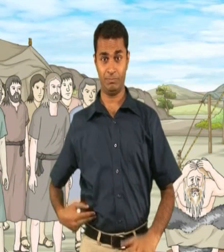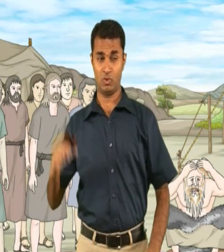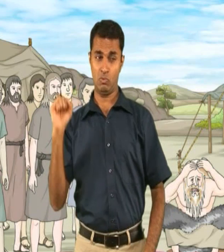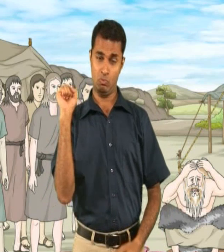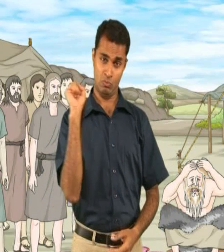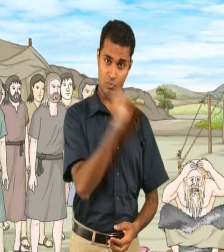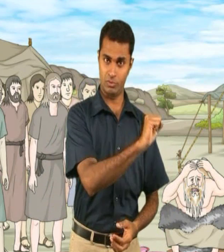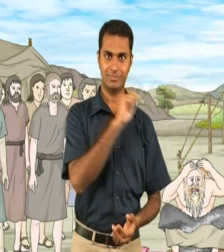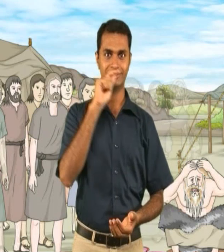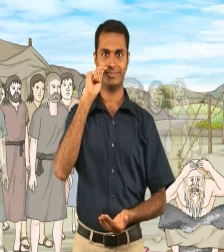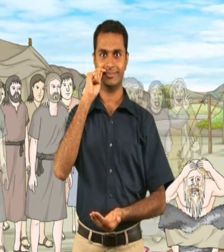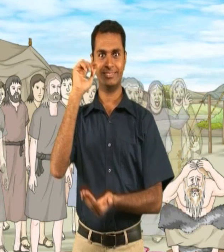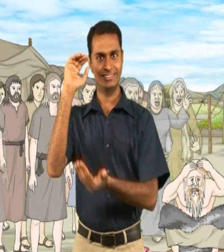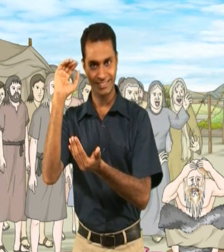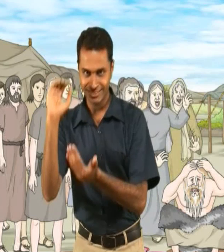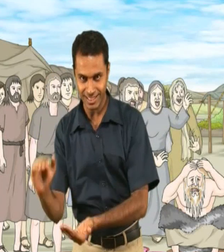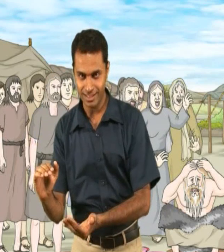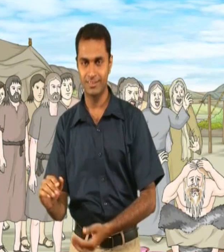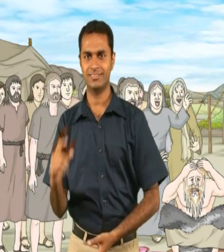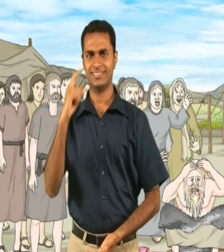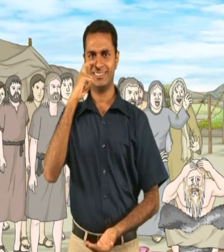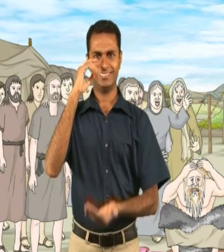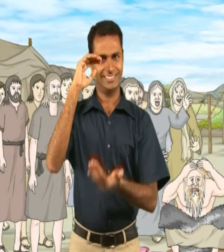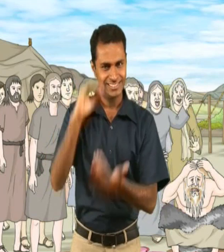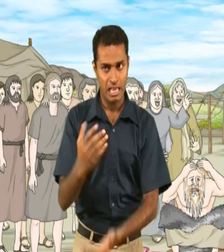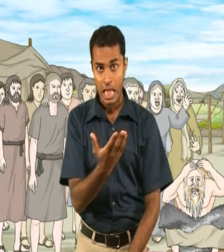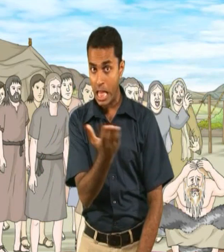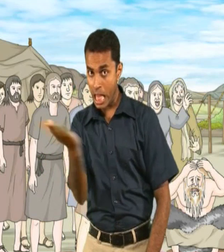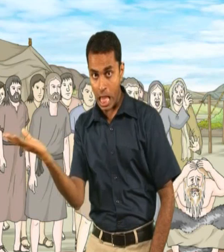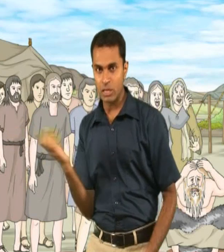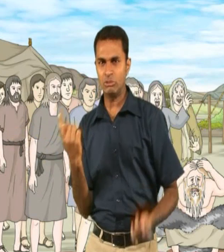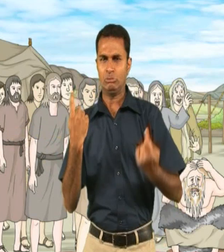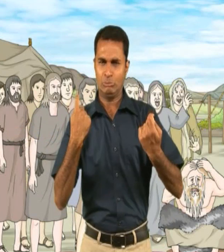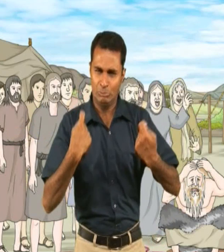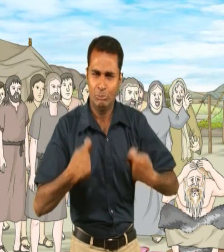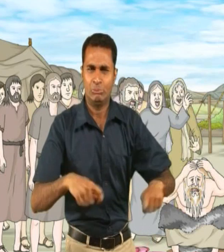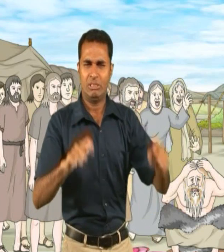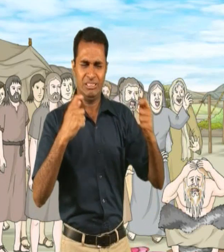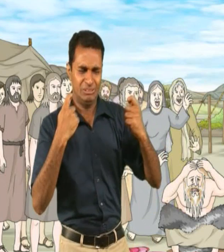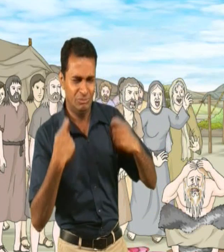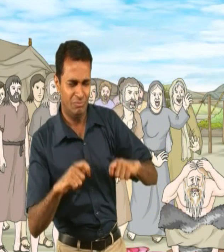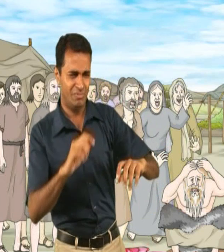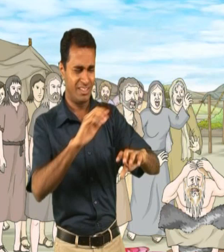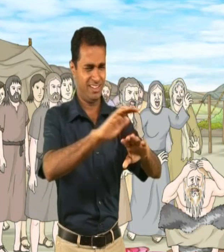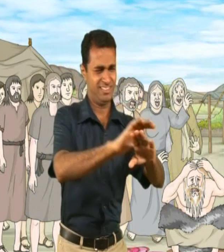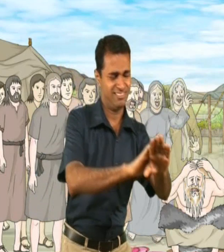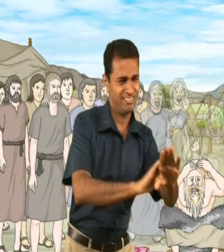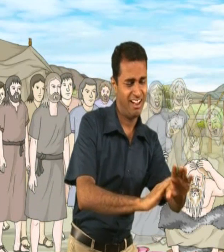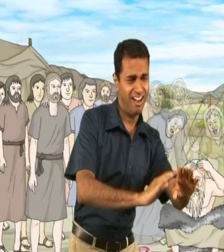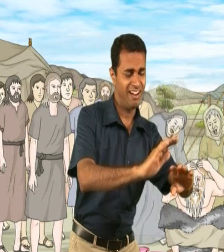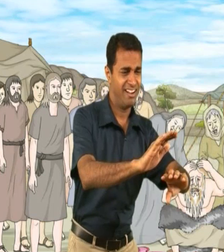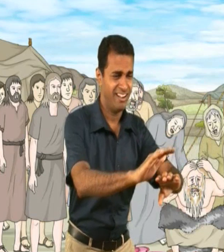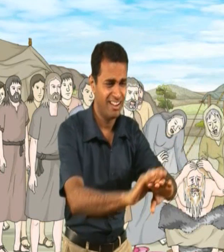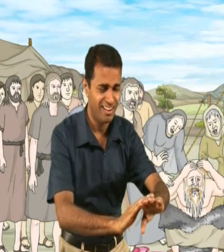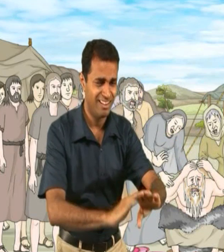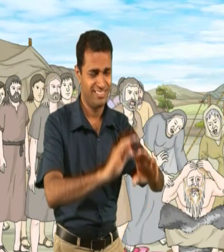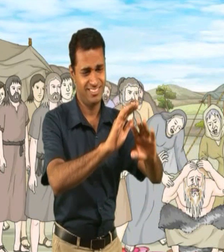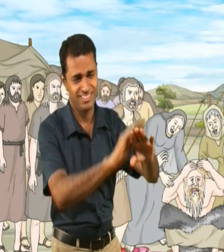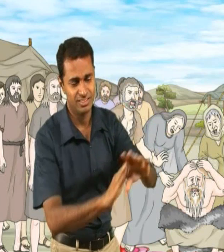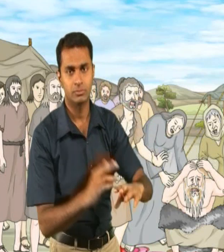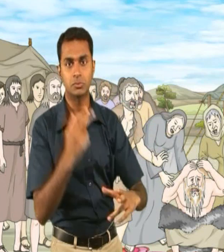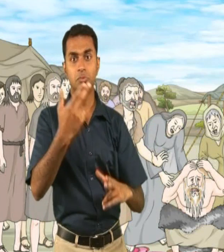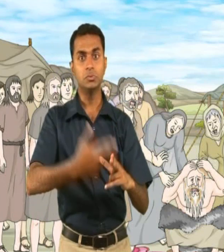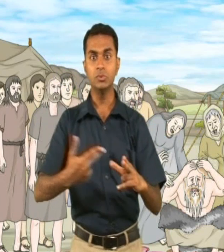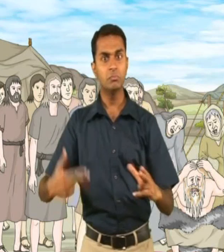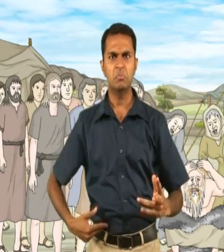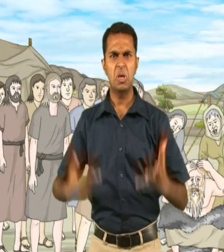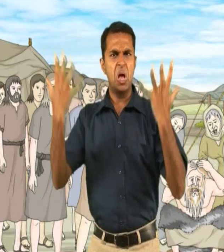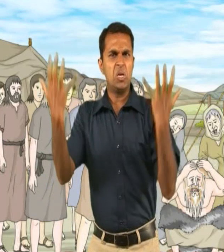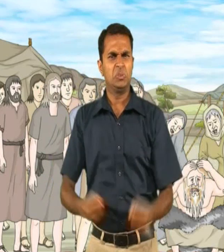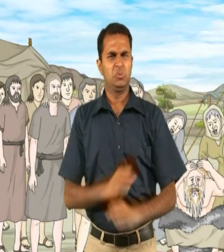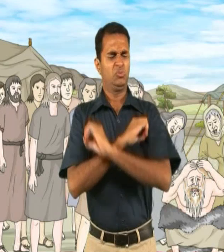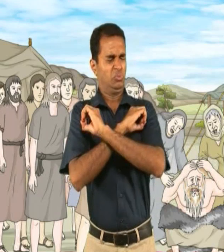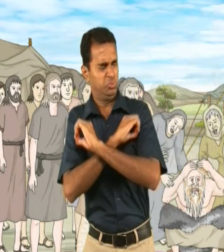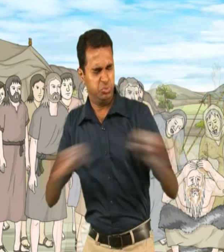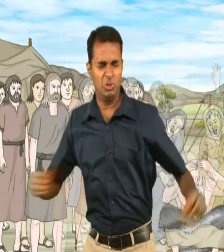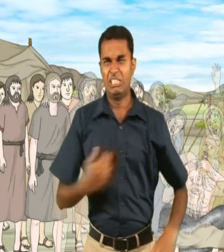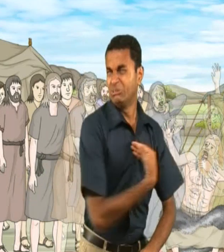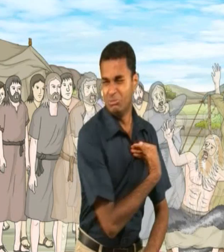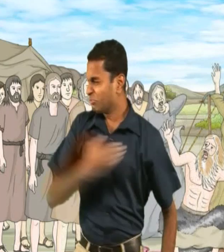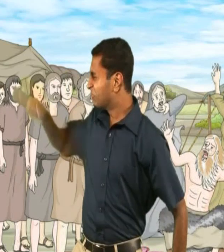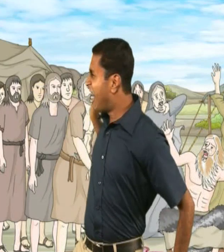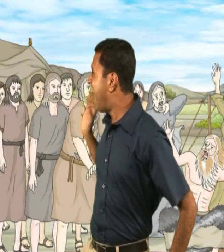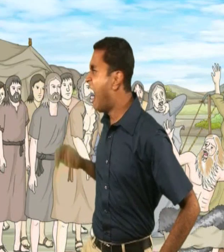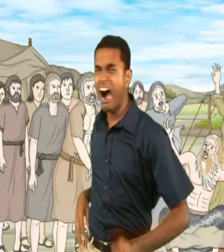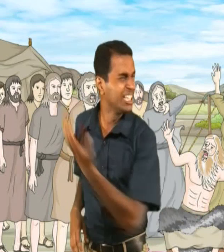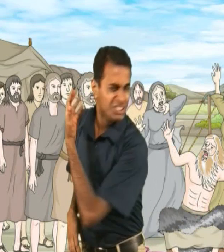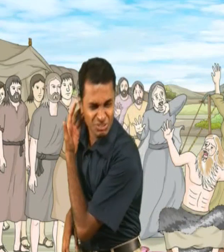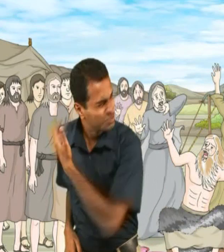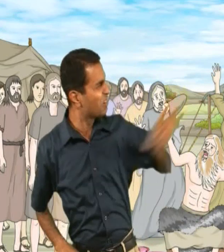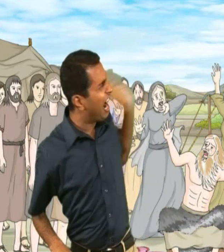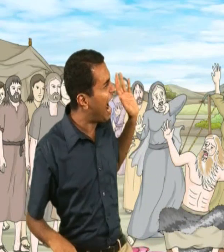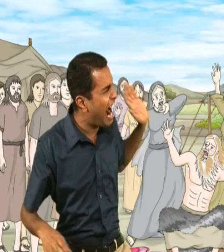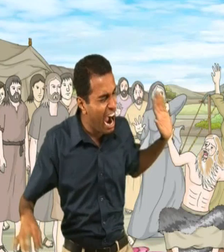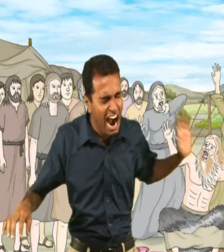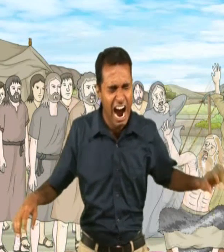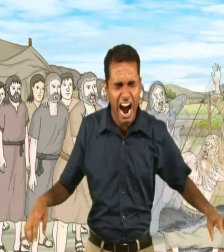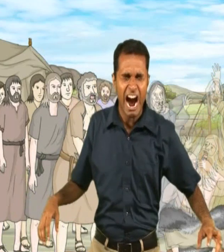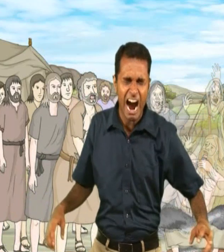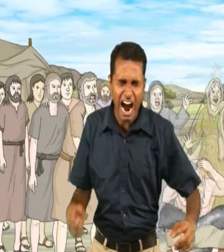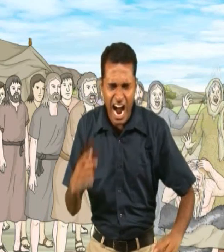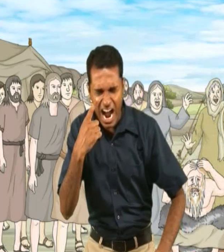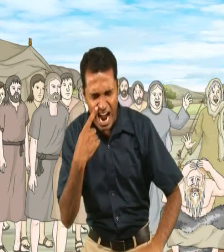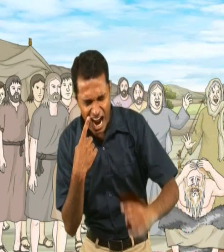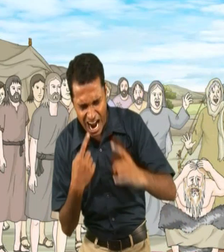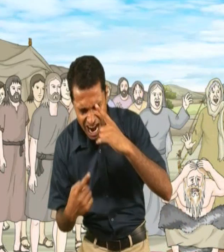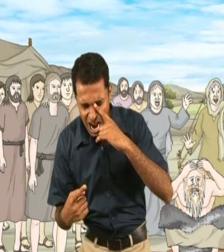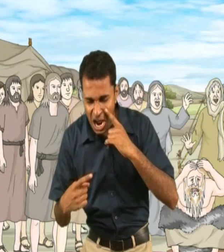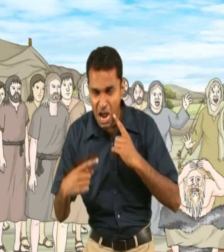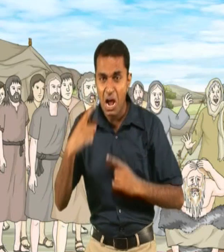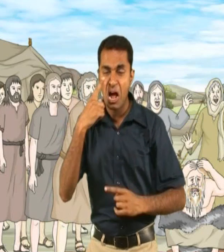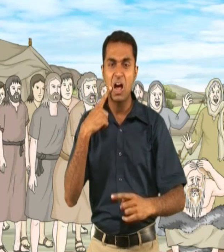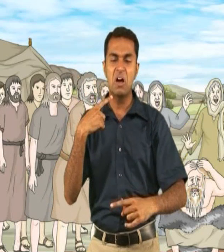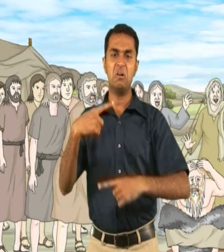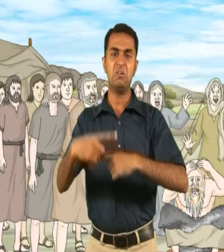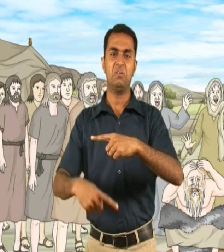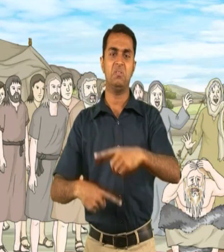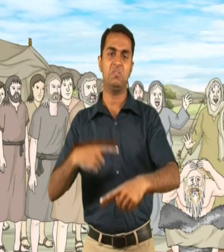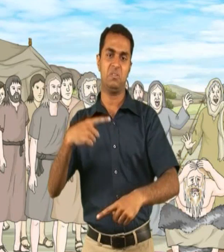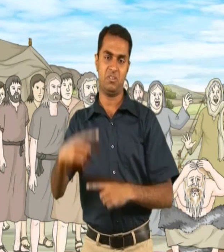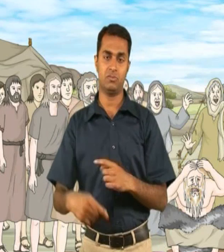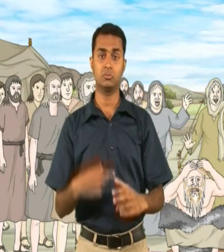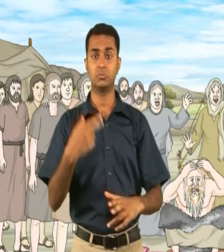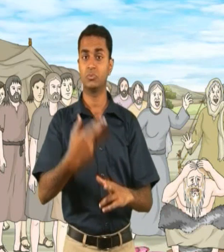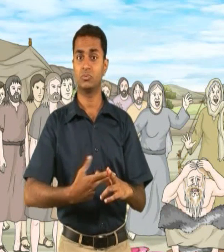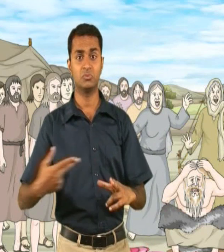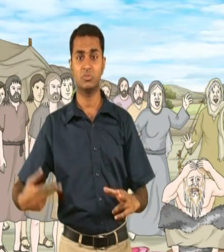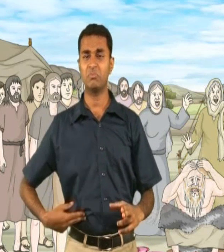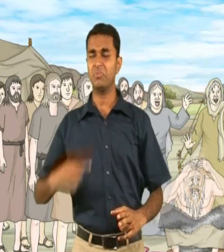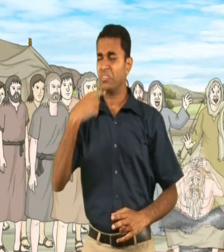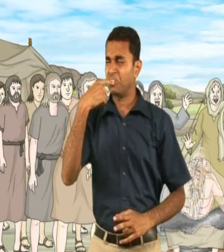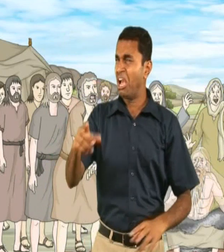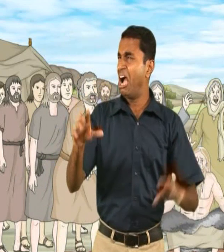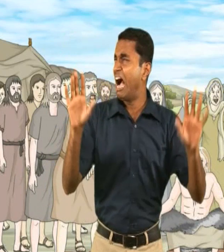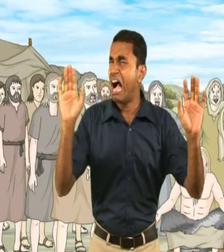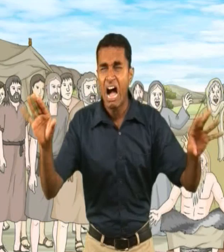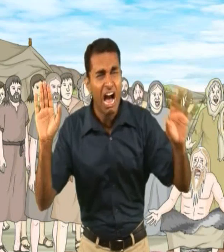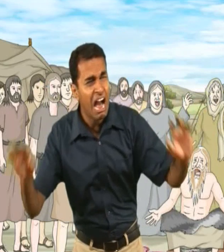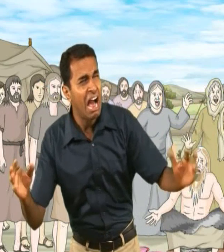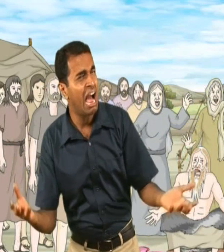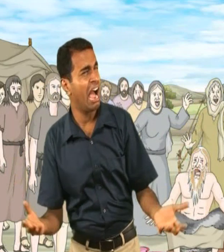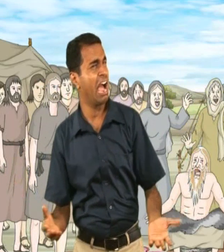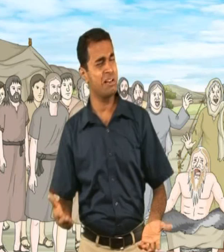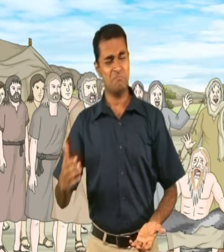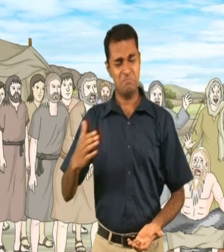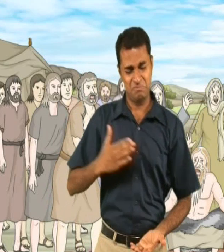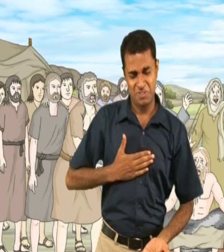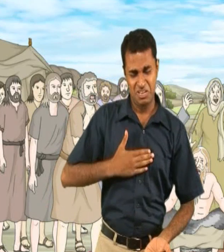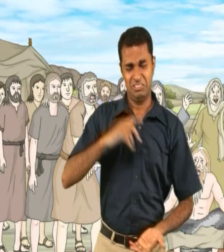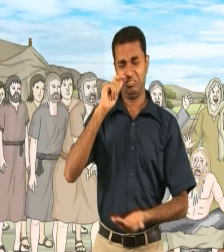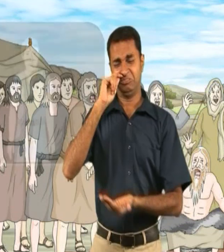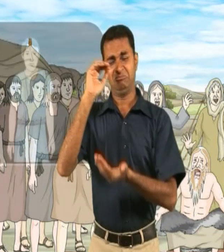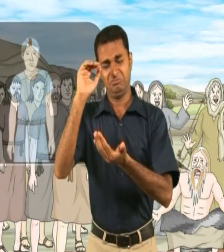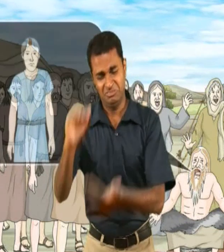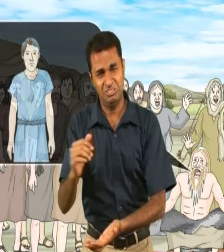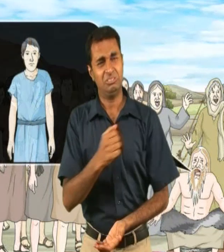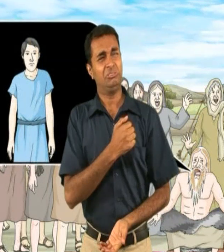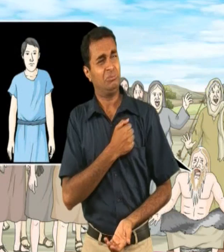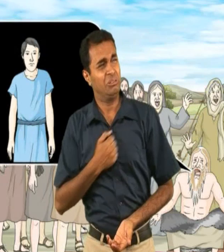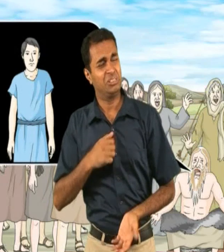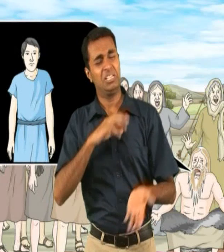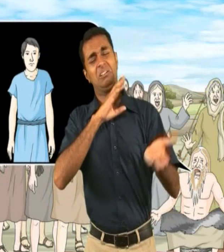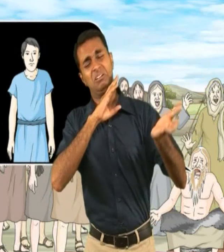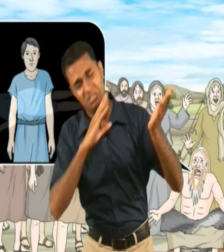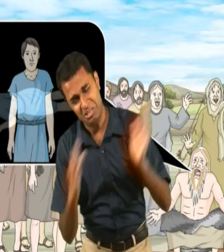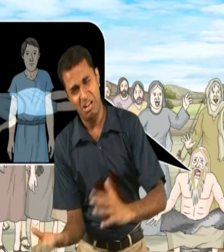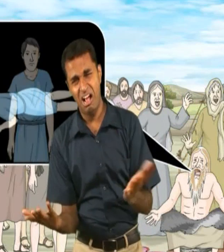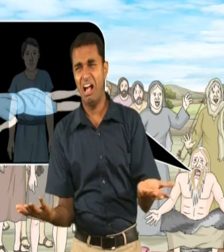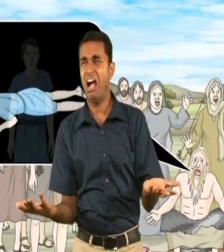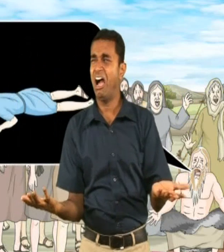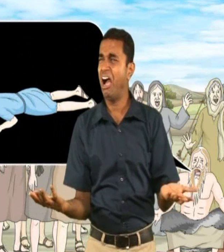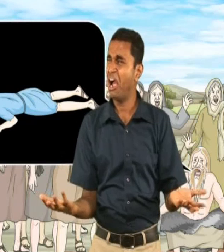All his sons and daughters tried to comfort him, but he refused to be comforted. “No,” he said.